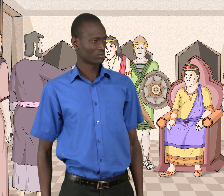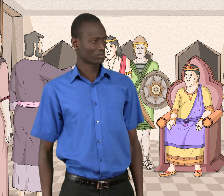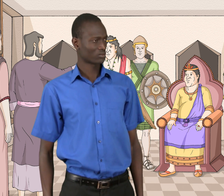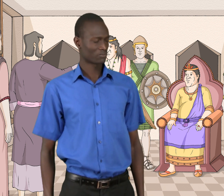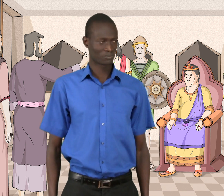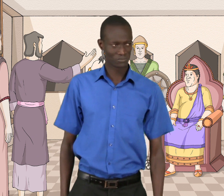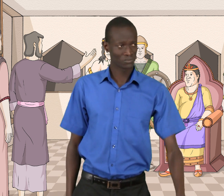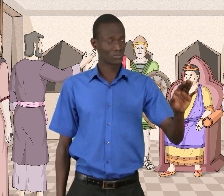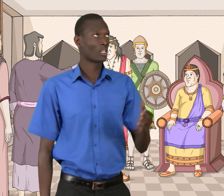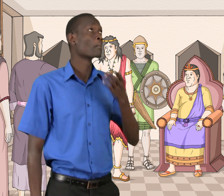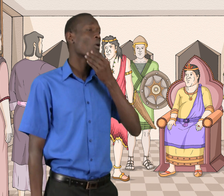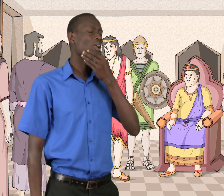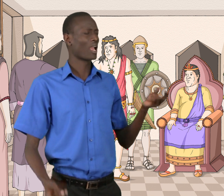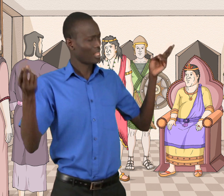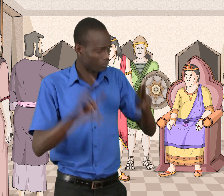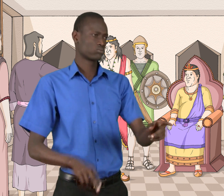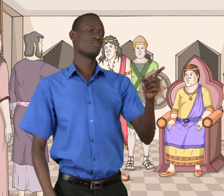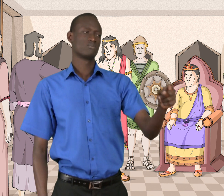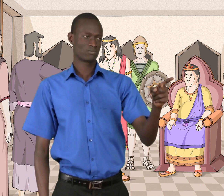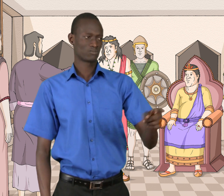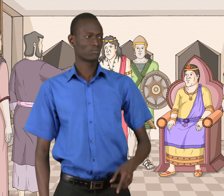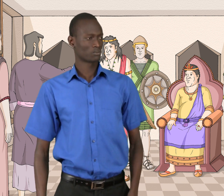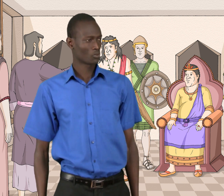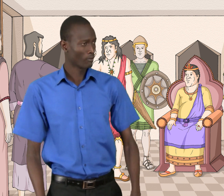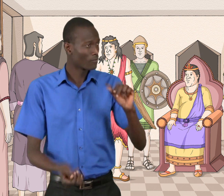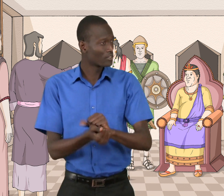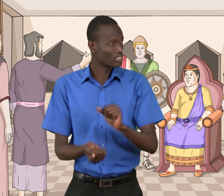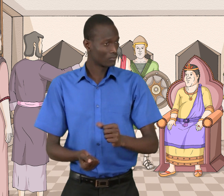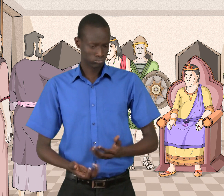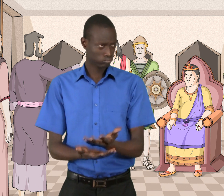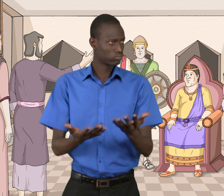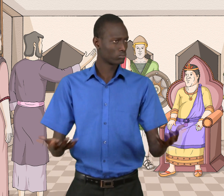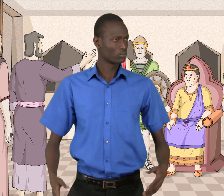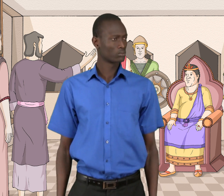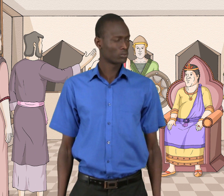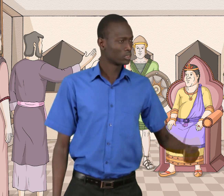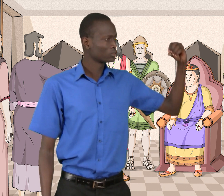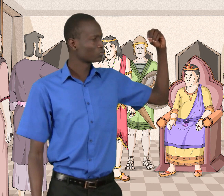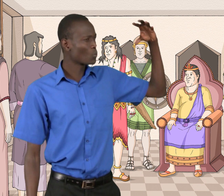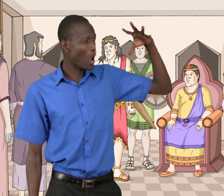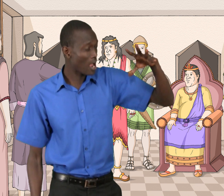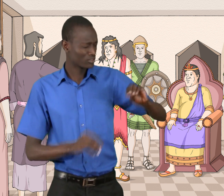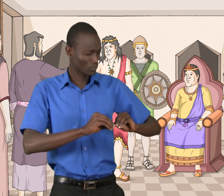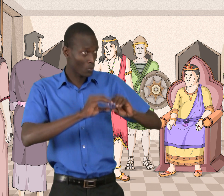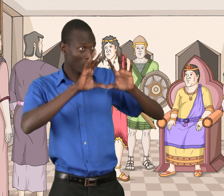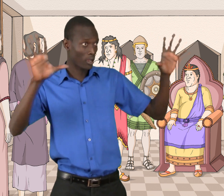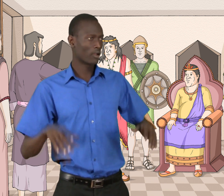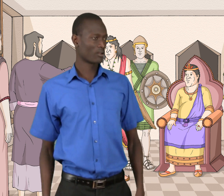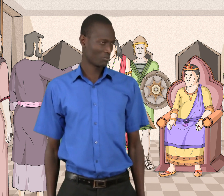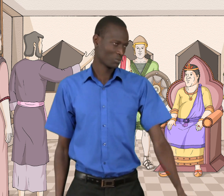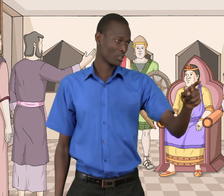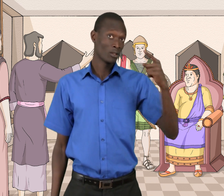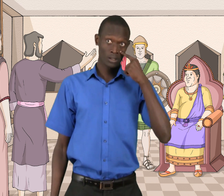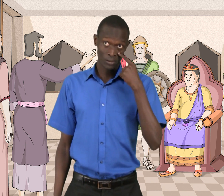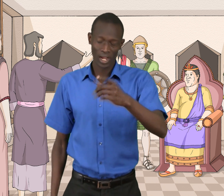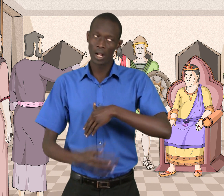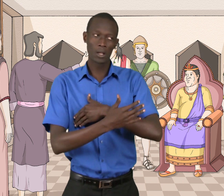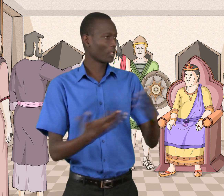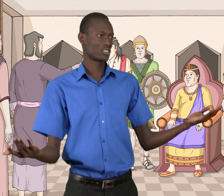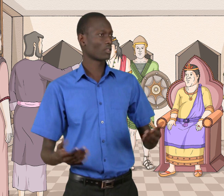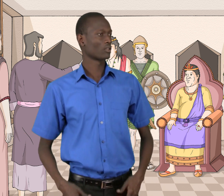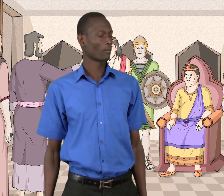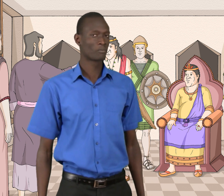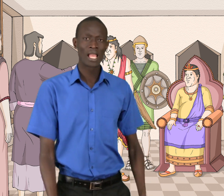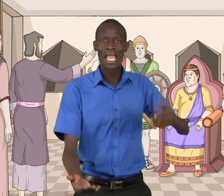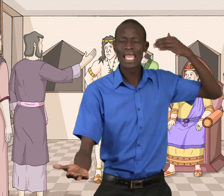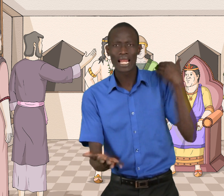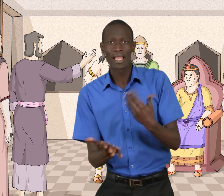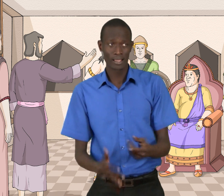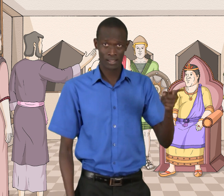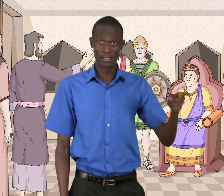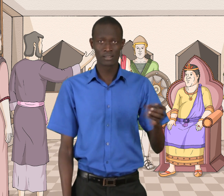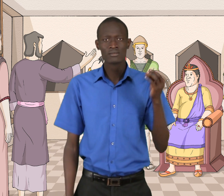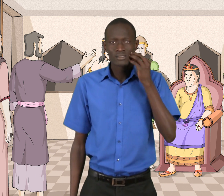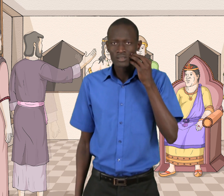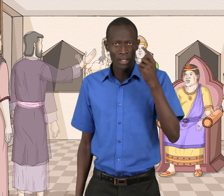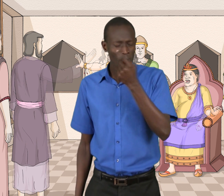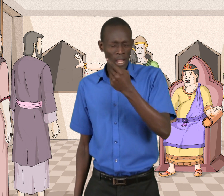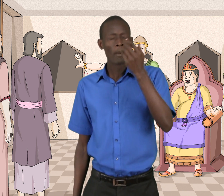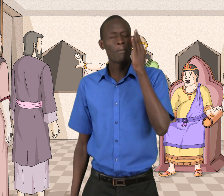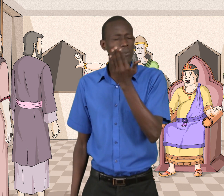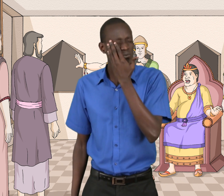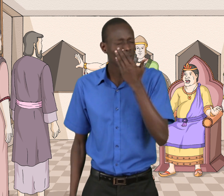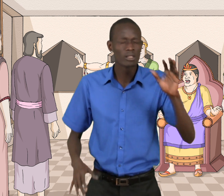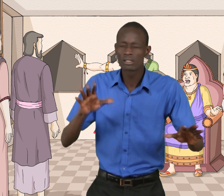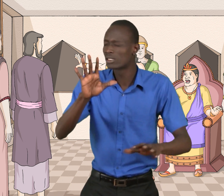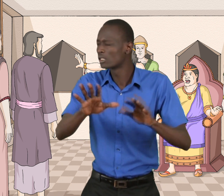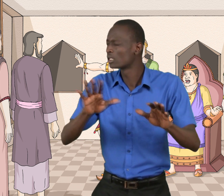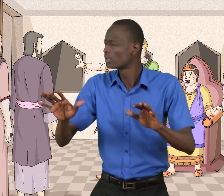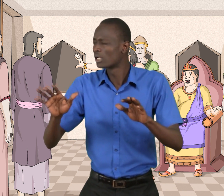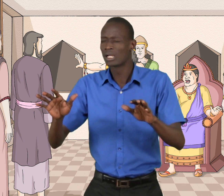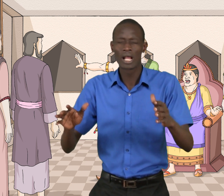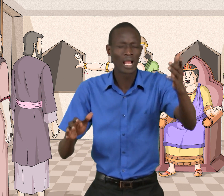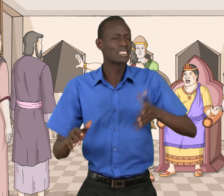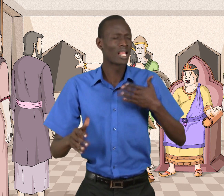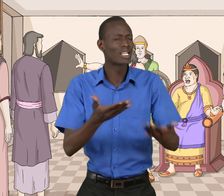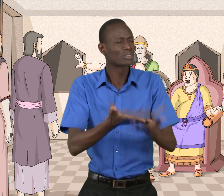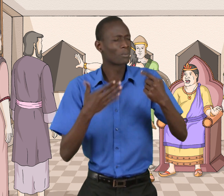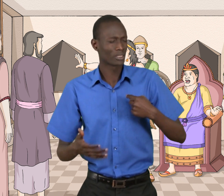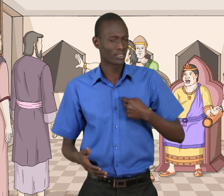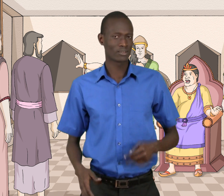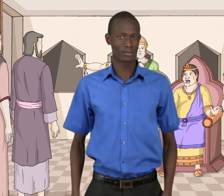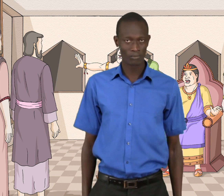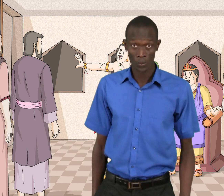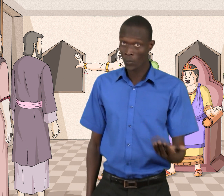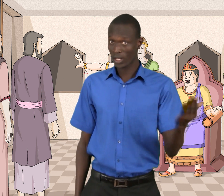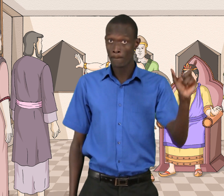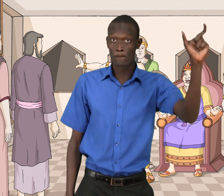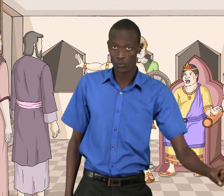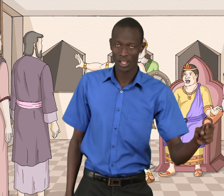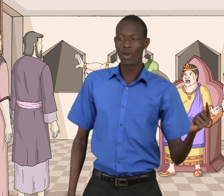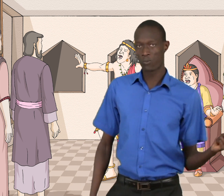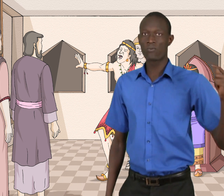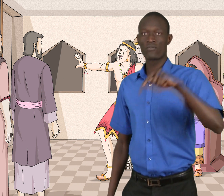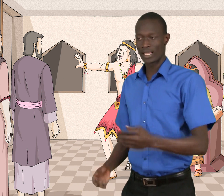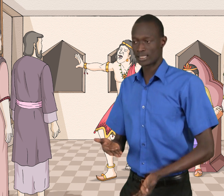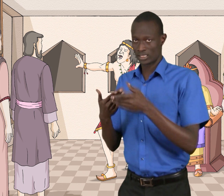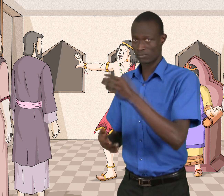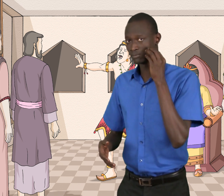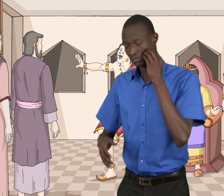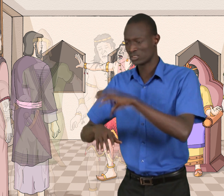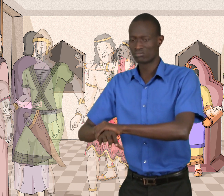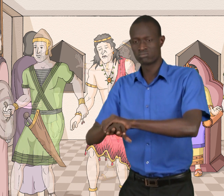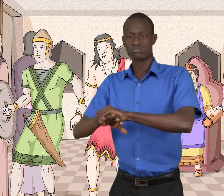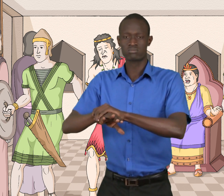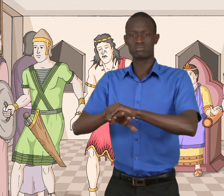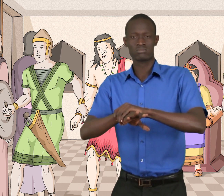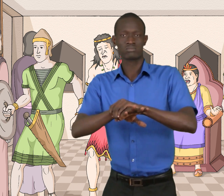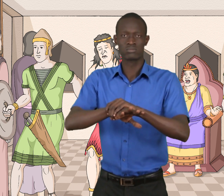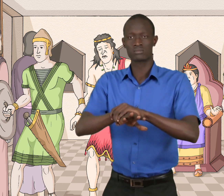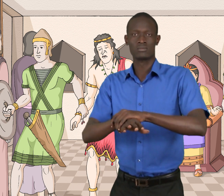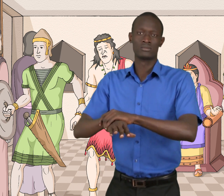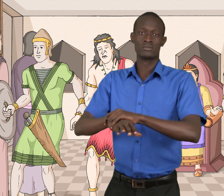Now look, the hand of the Lord is against you, and for a time you will be blind and unable to see the light of the sun.”